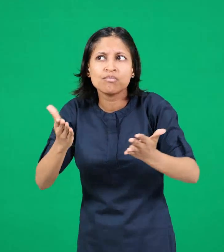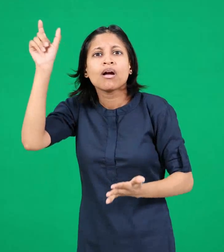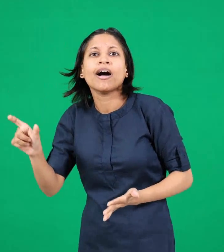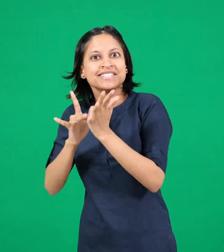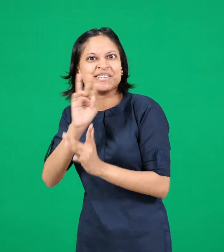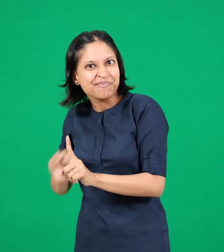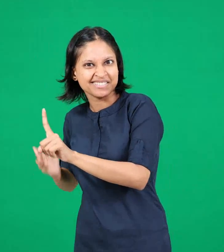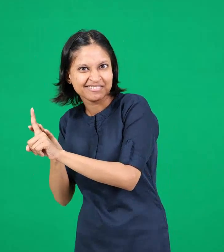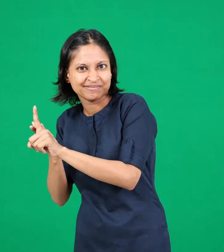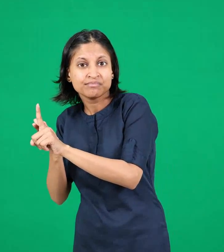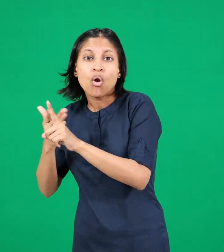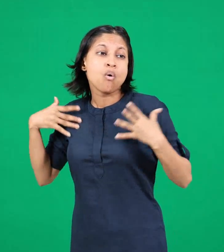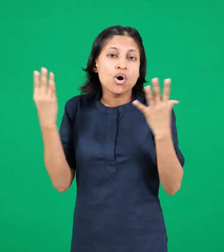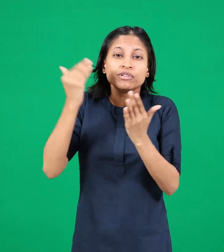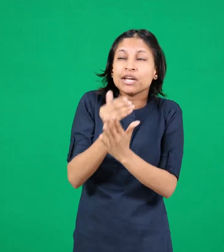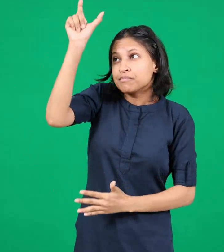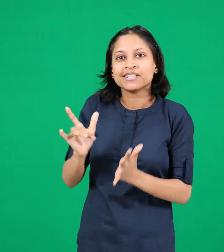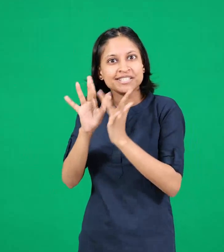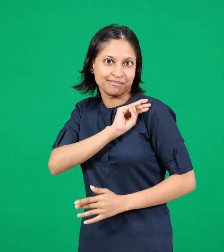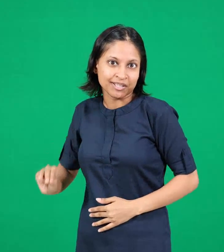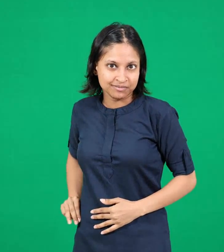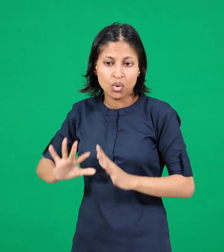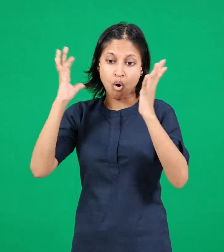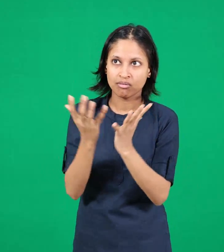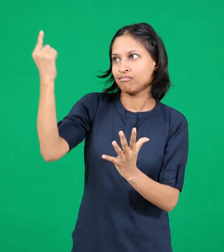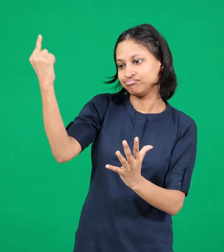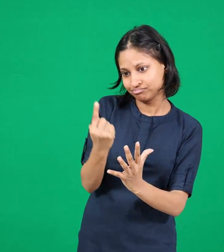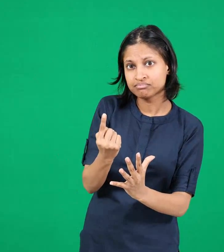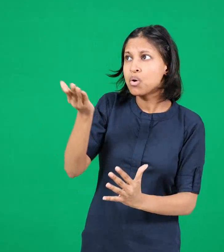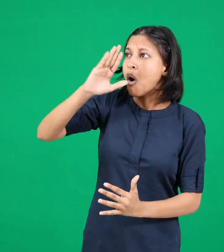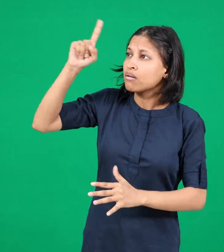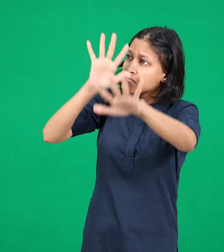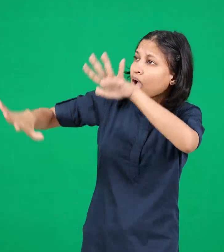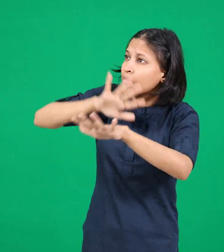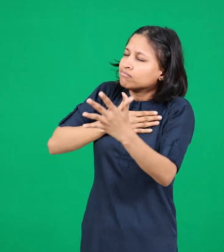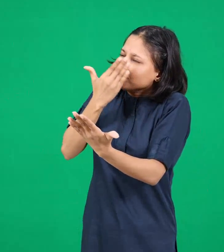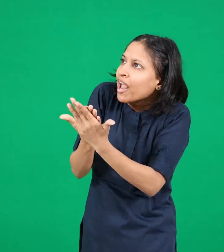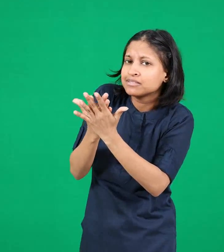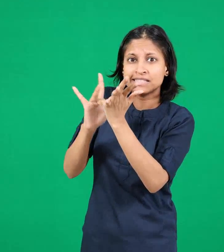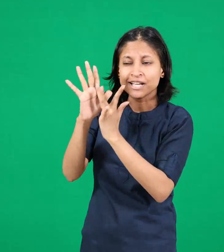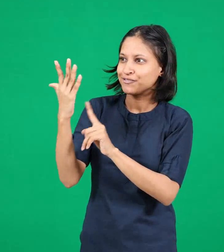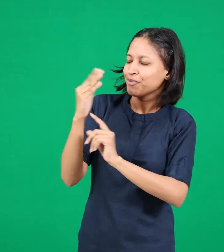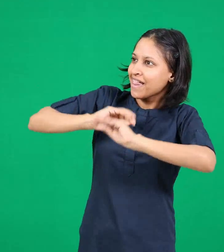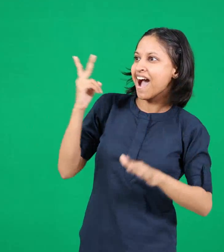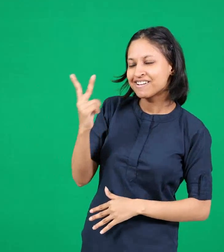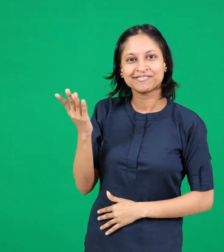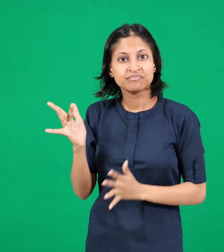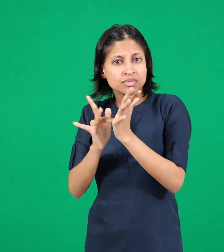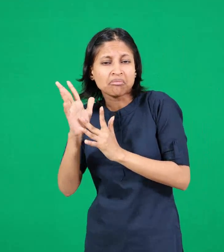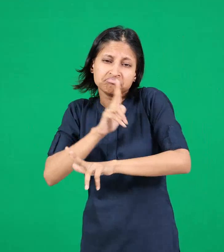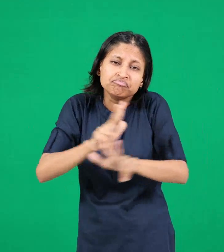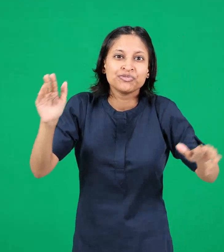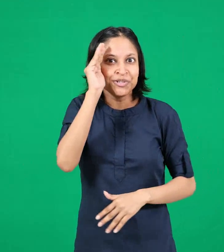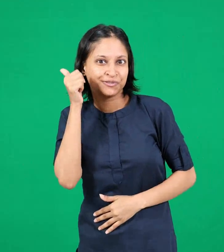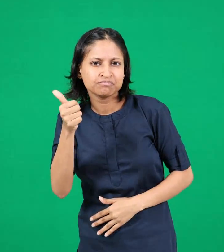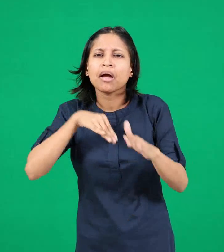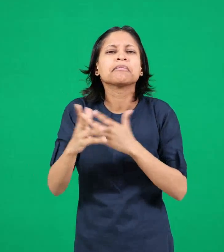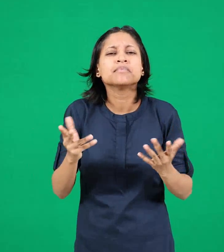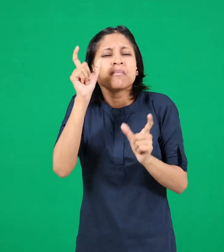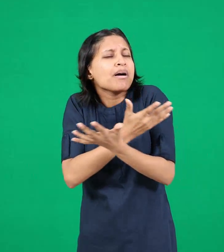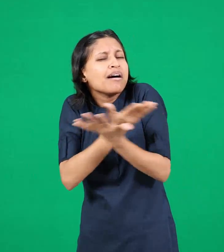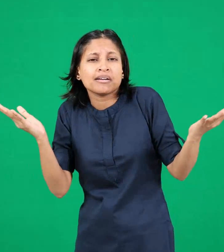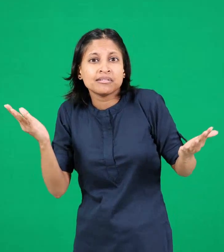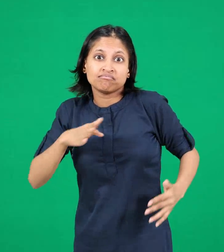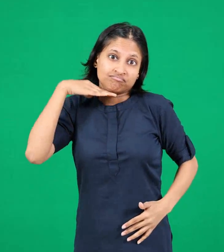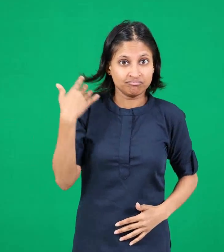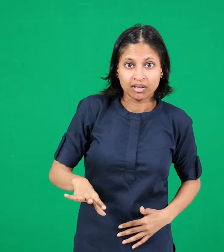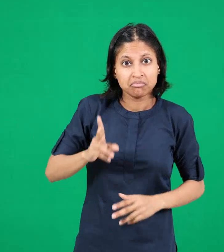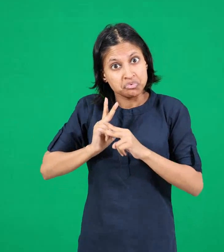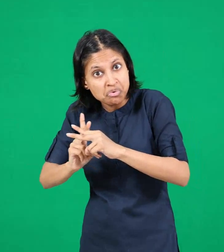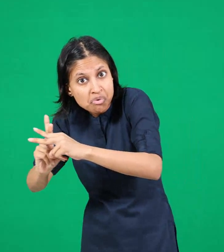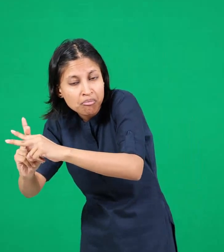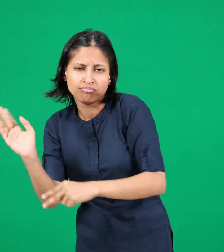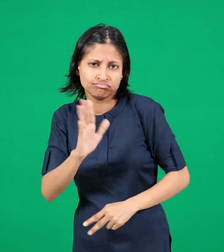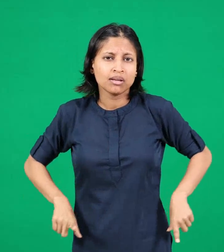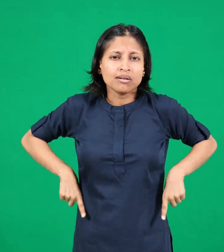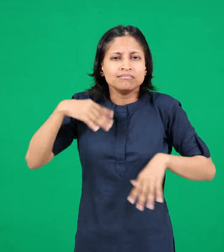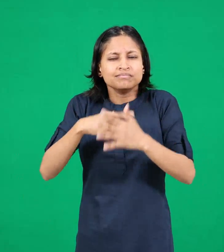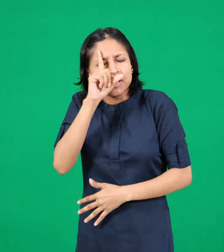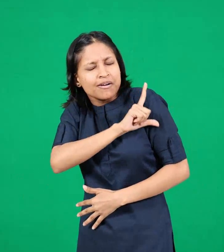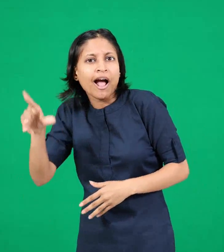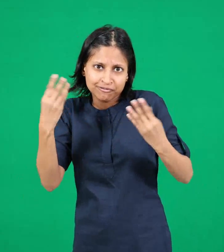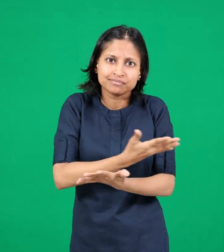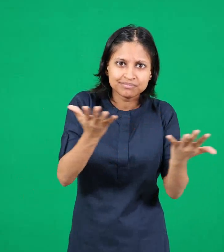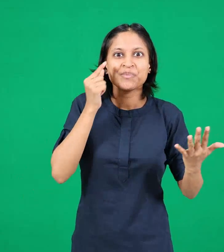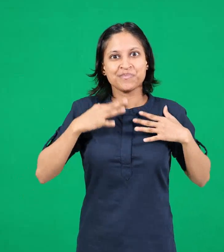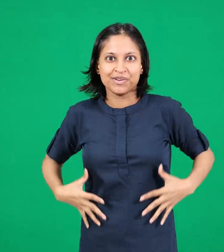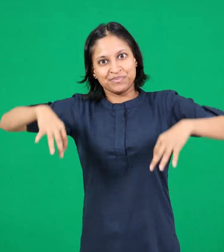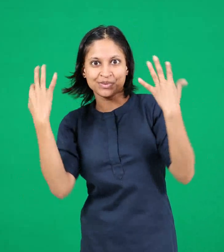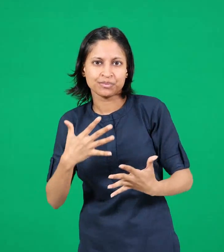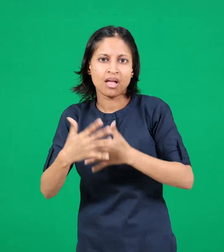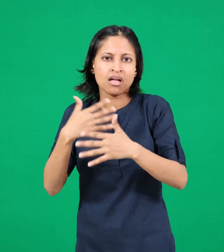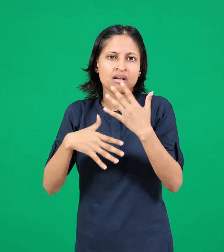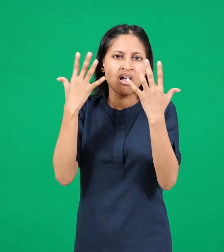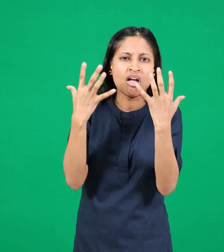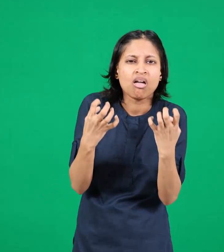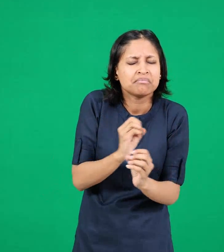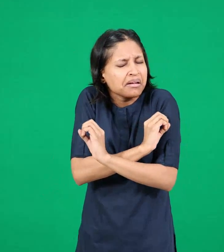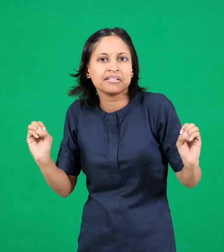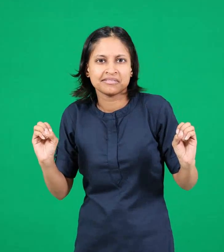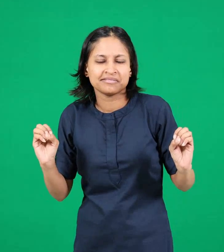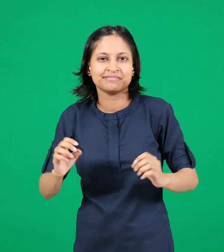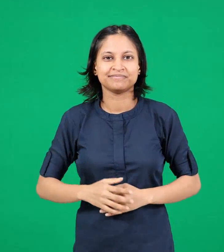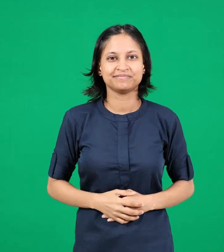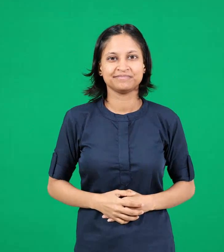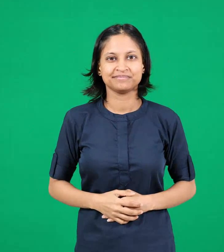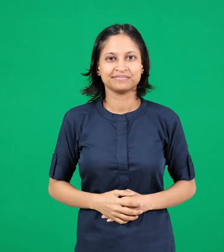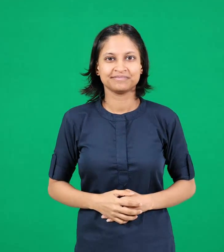And now He has revealed this grace through the appearing of our Savior, Christ Jesus, who has abolished death and illuminated the way to life and immortality through the gospel,